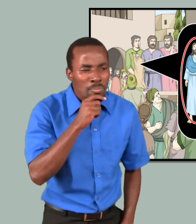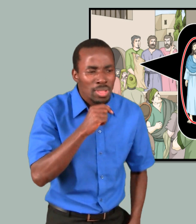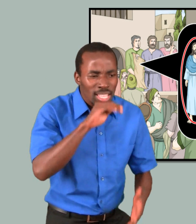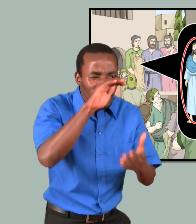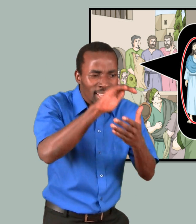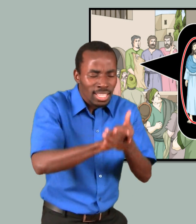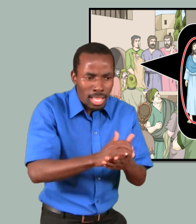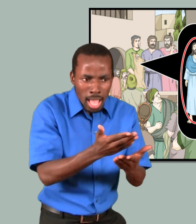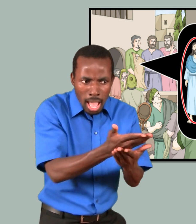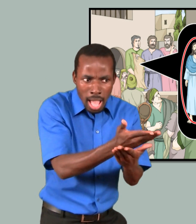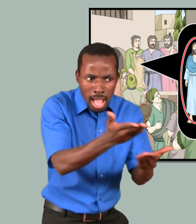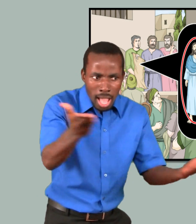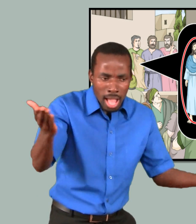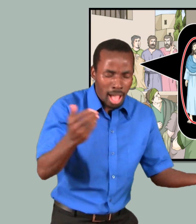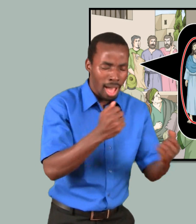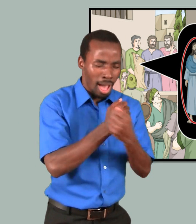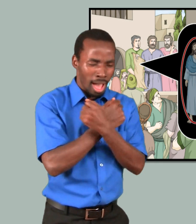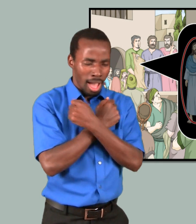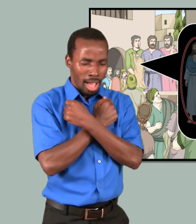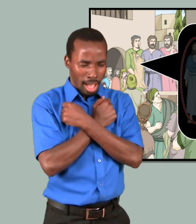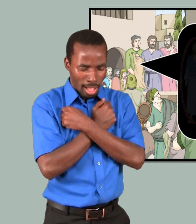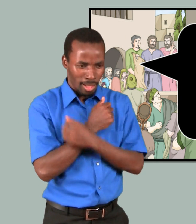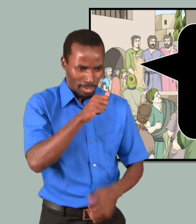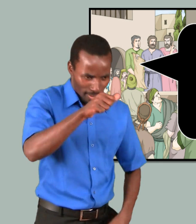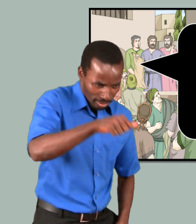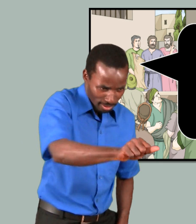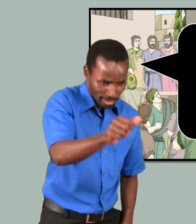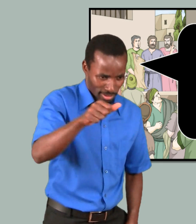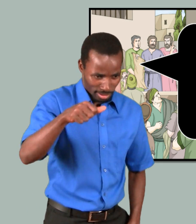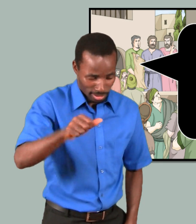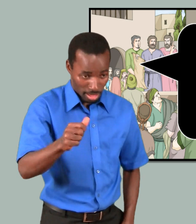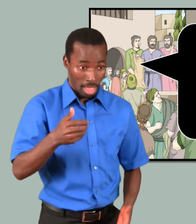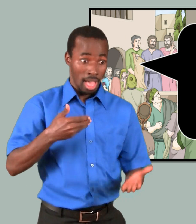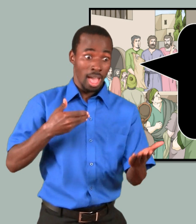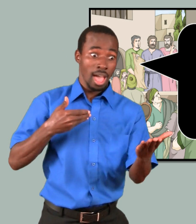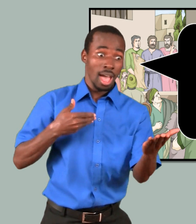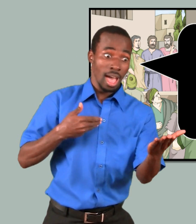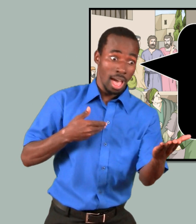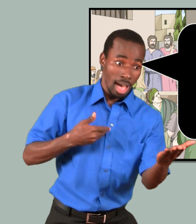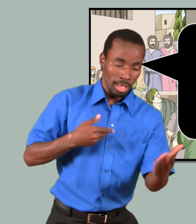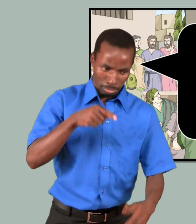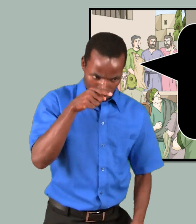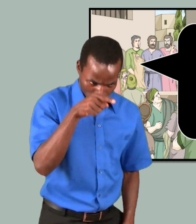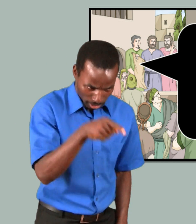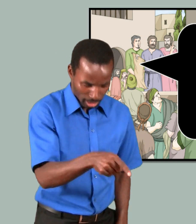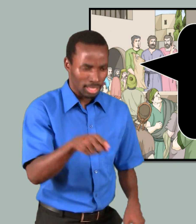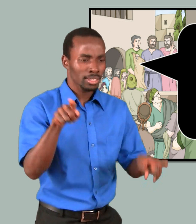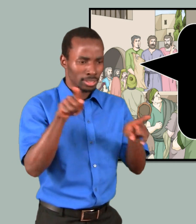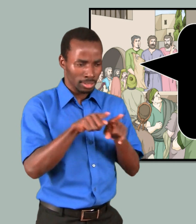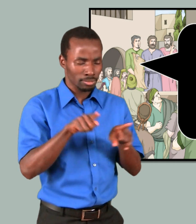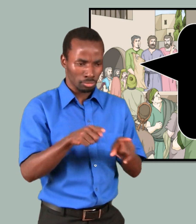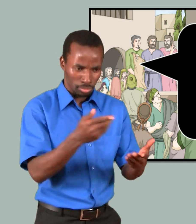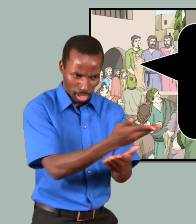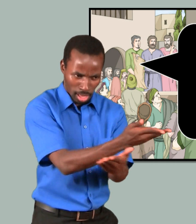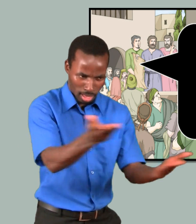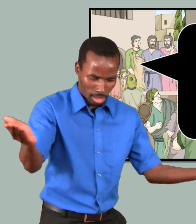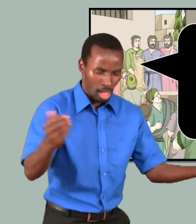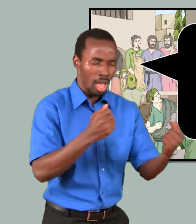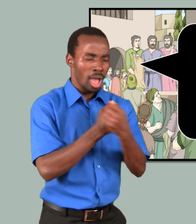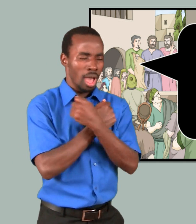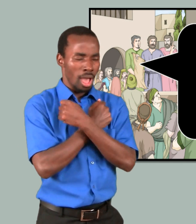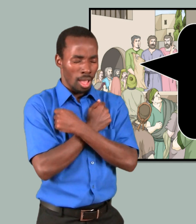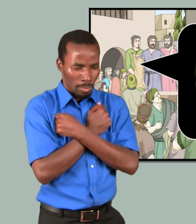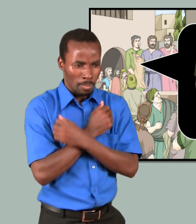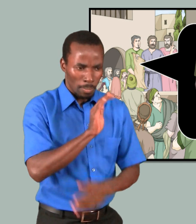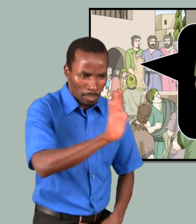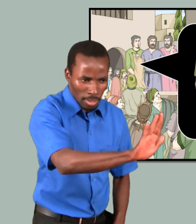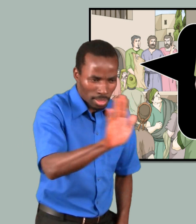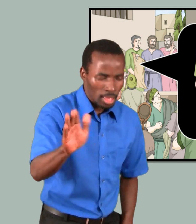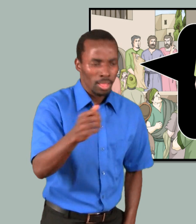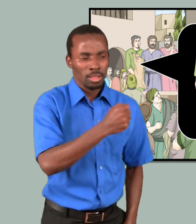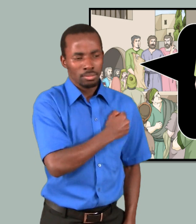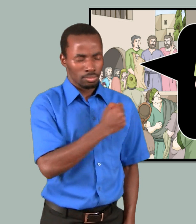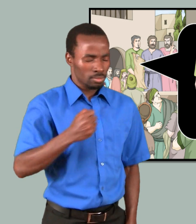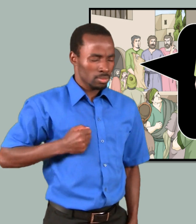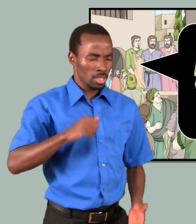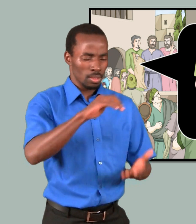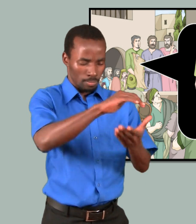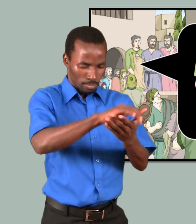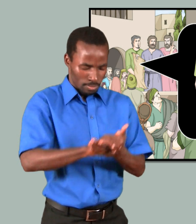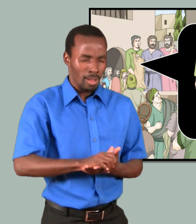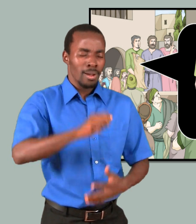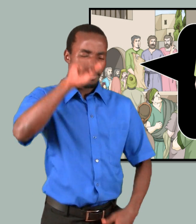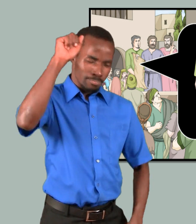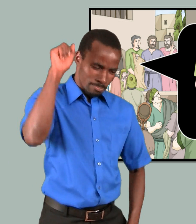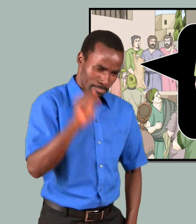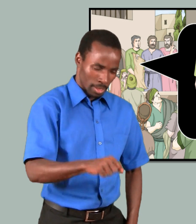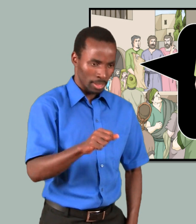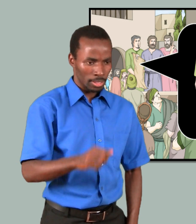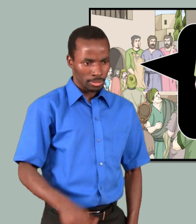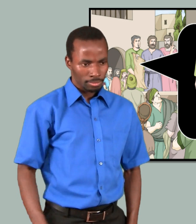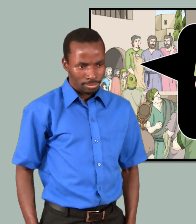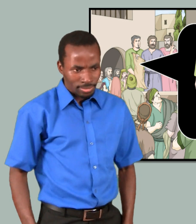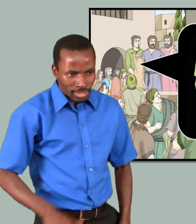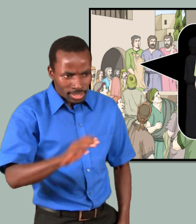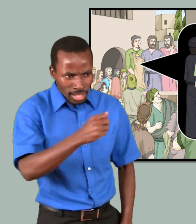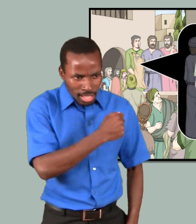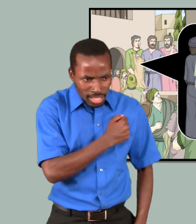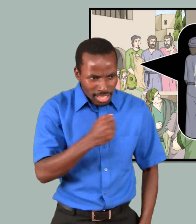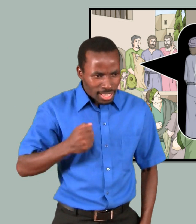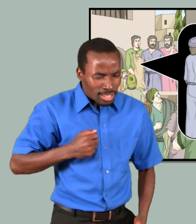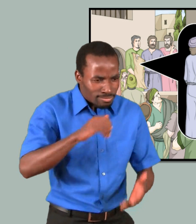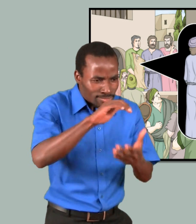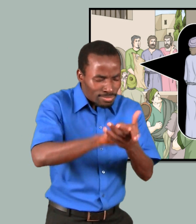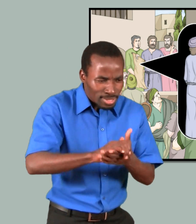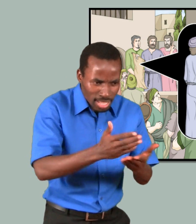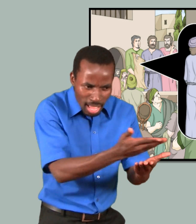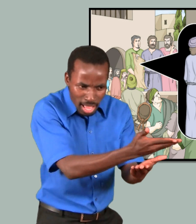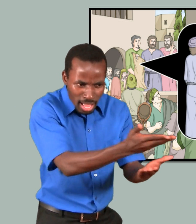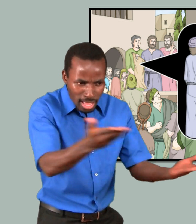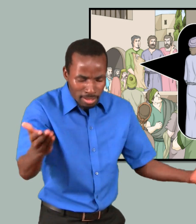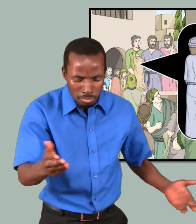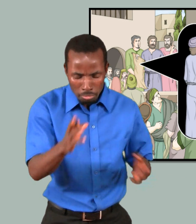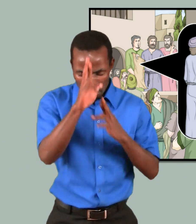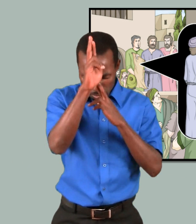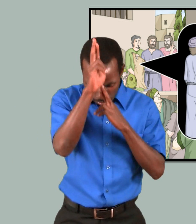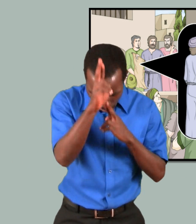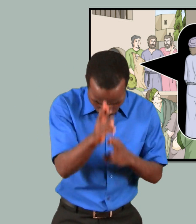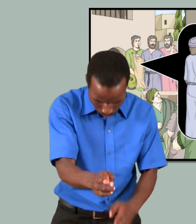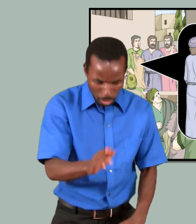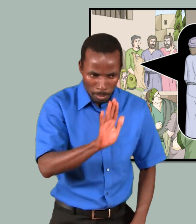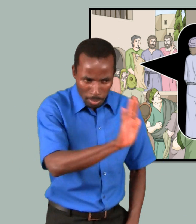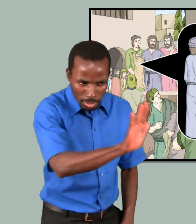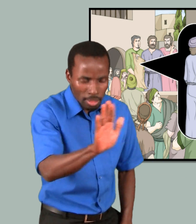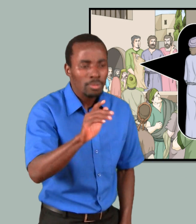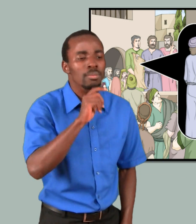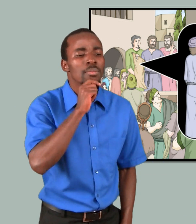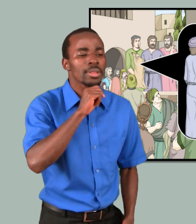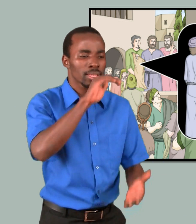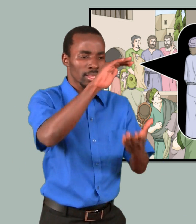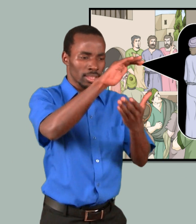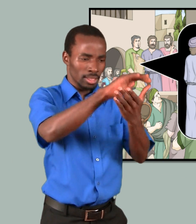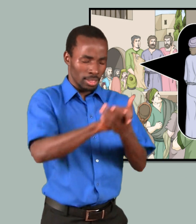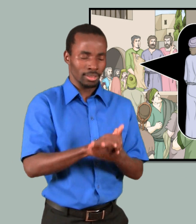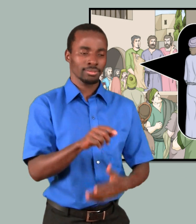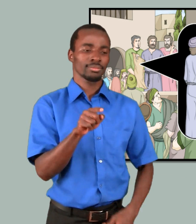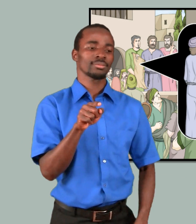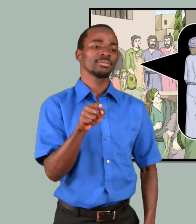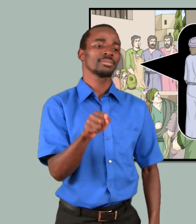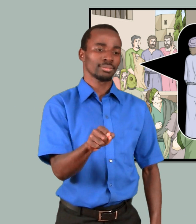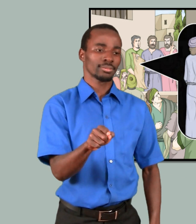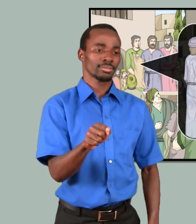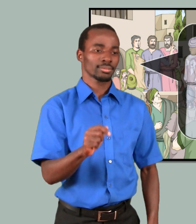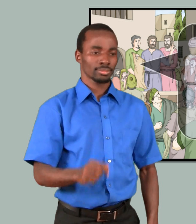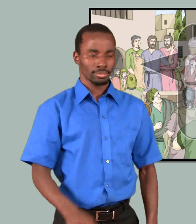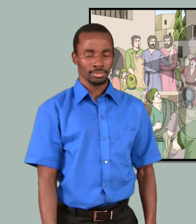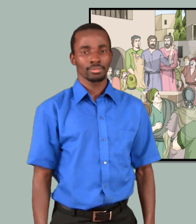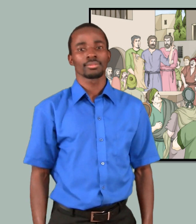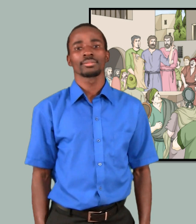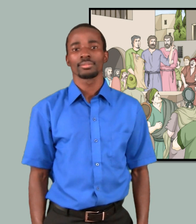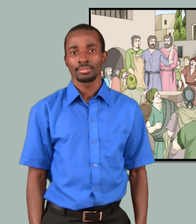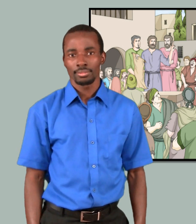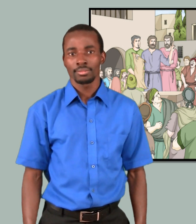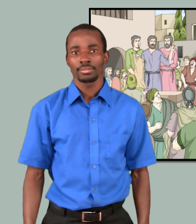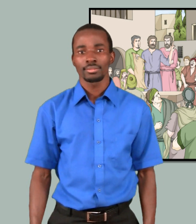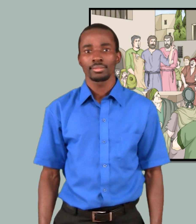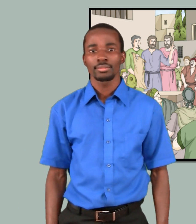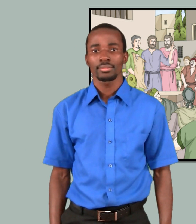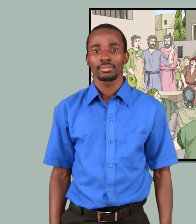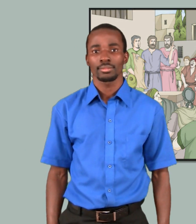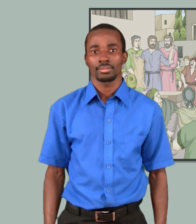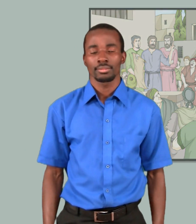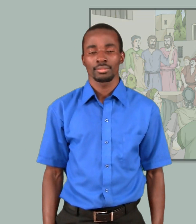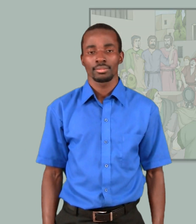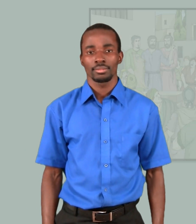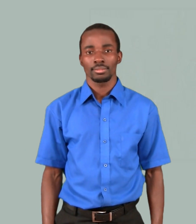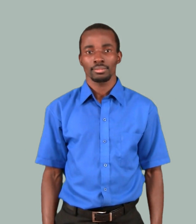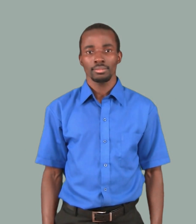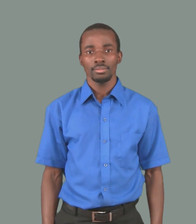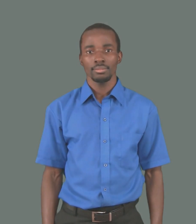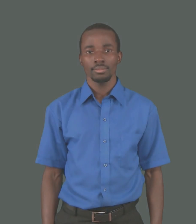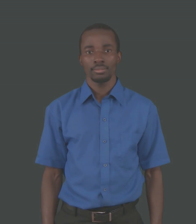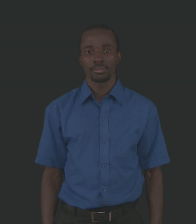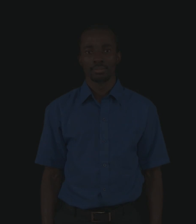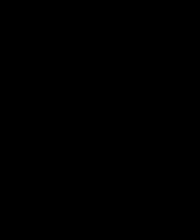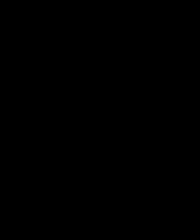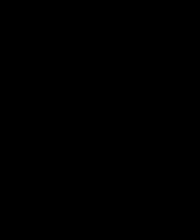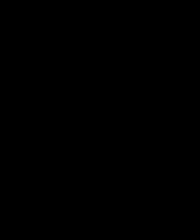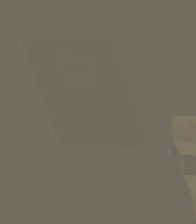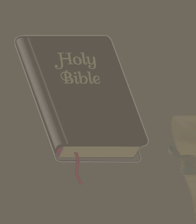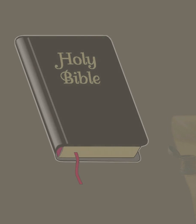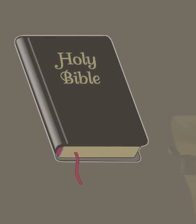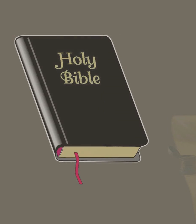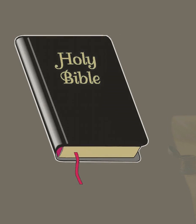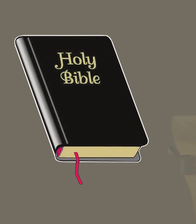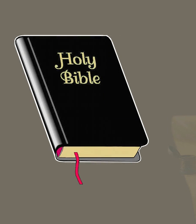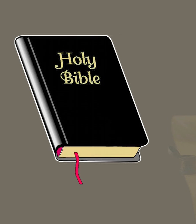Nevertheless, each one of you also must love his wife as he loves himself, and the wife must respect her husband.